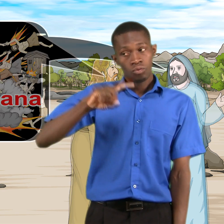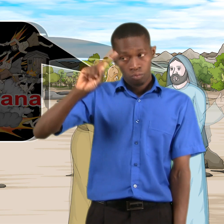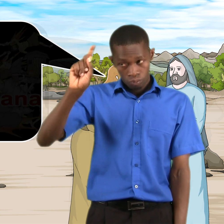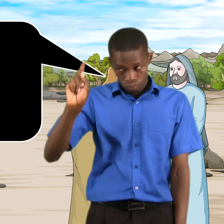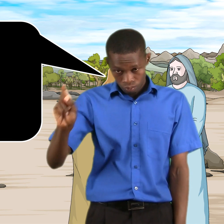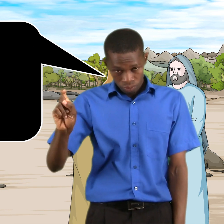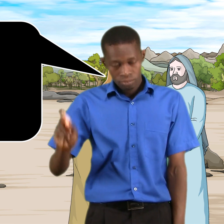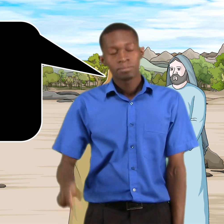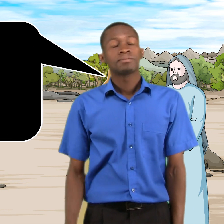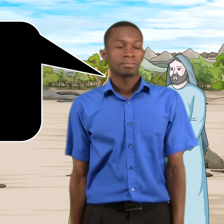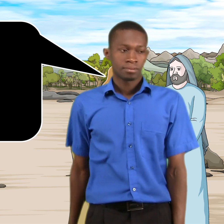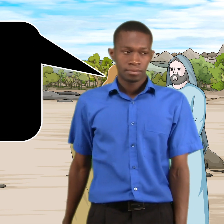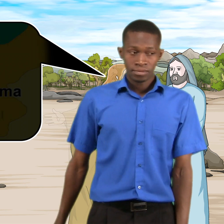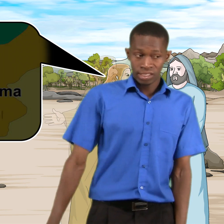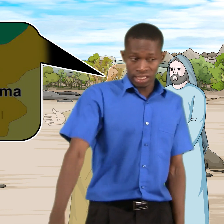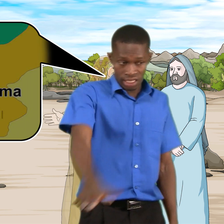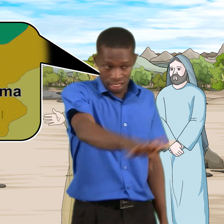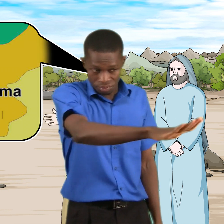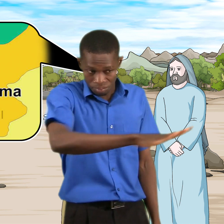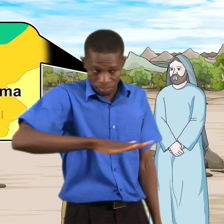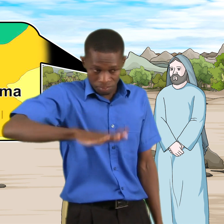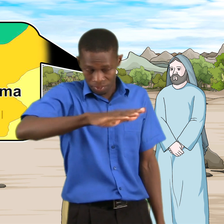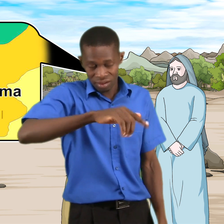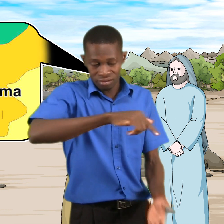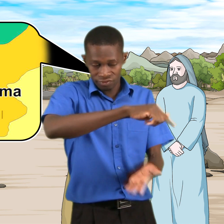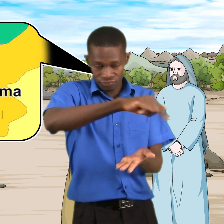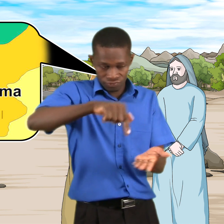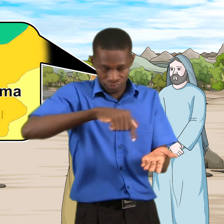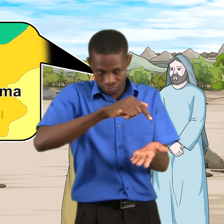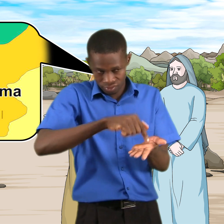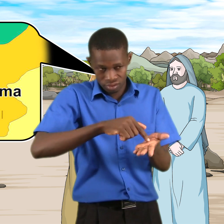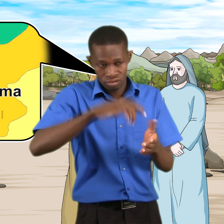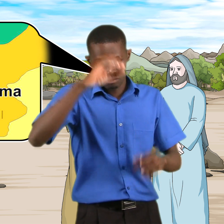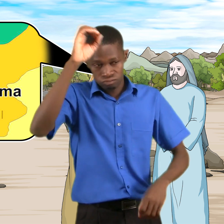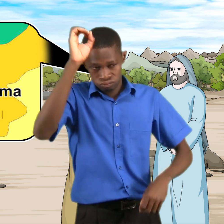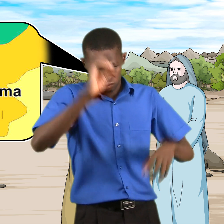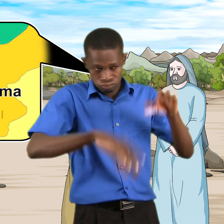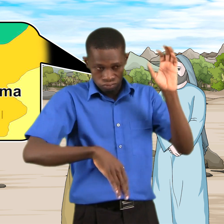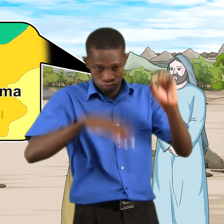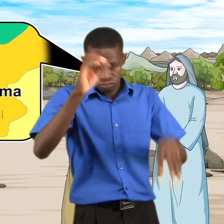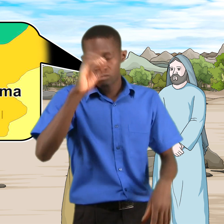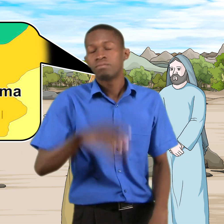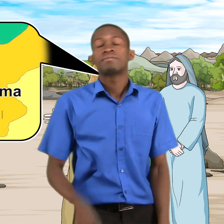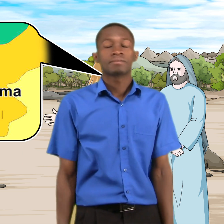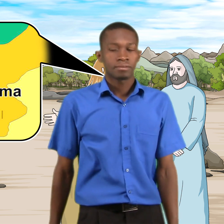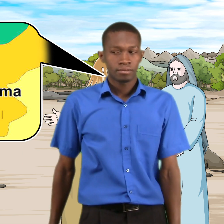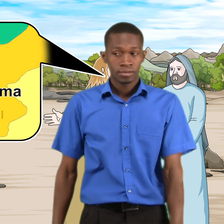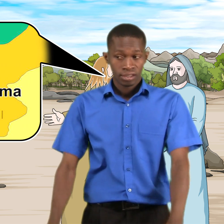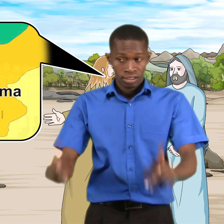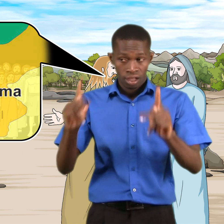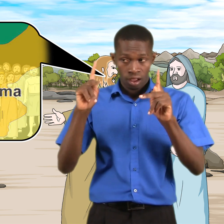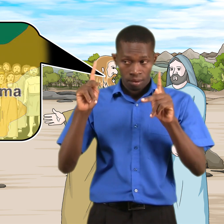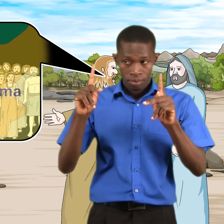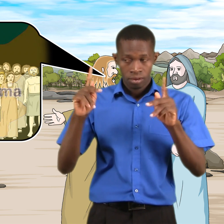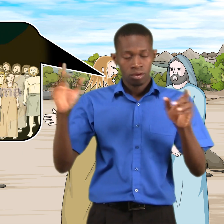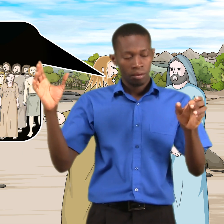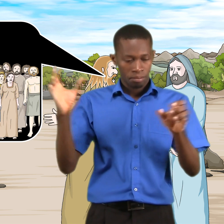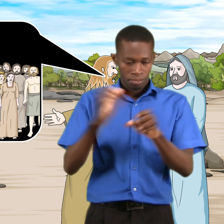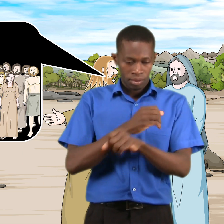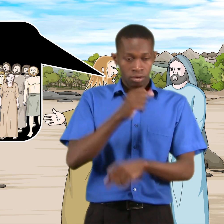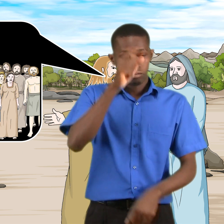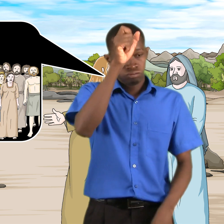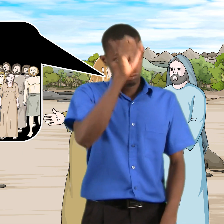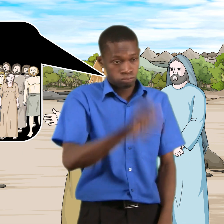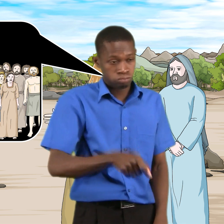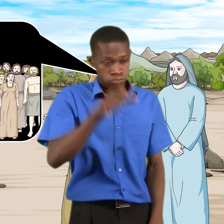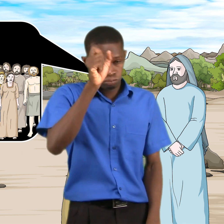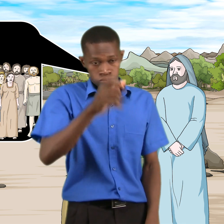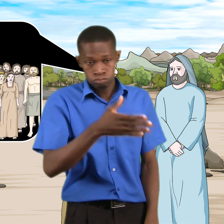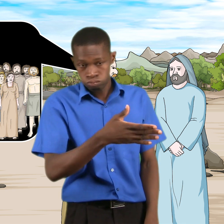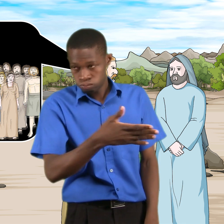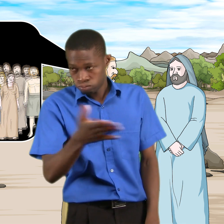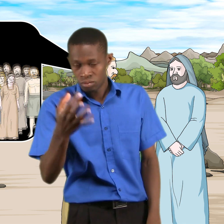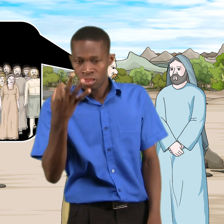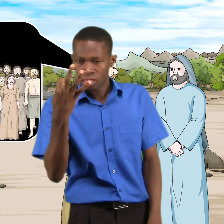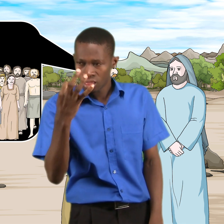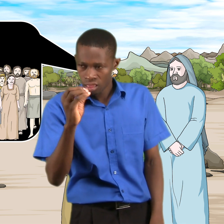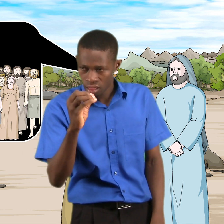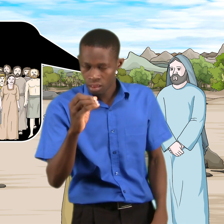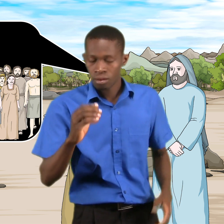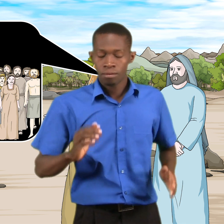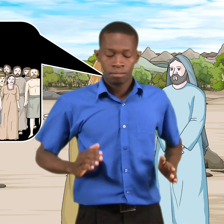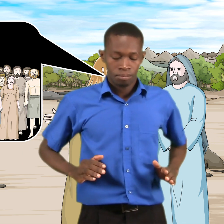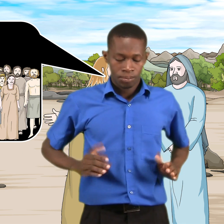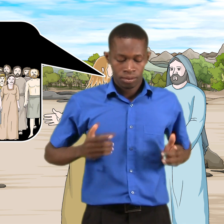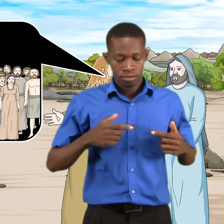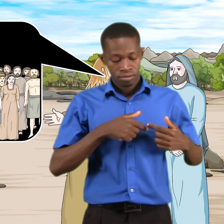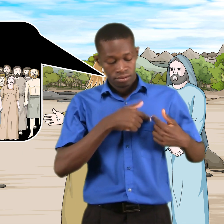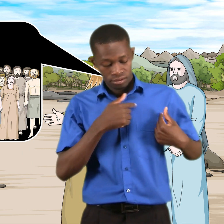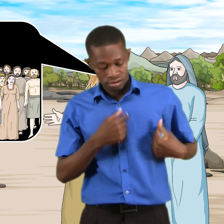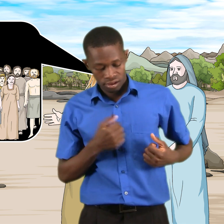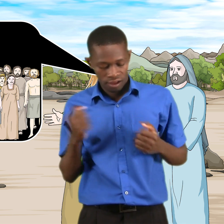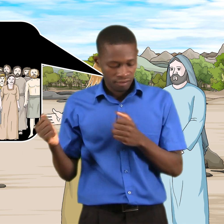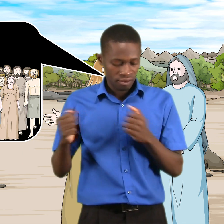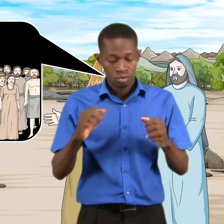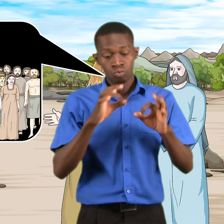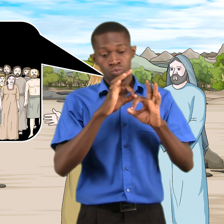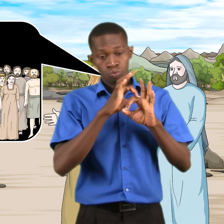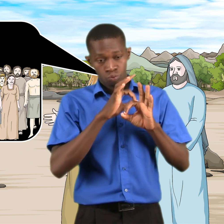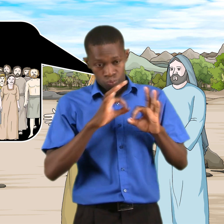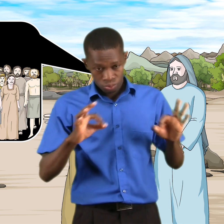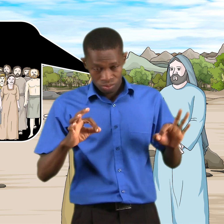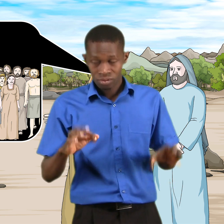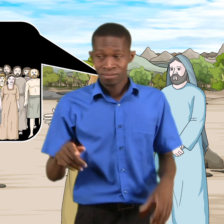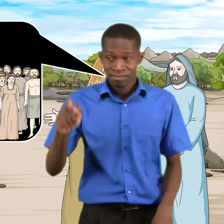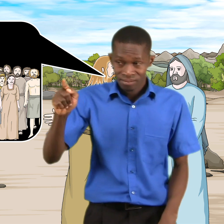Suppose thirty are found there?”